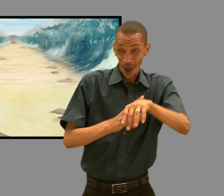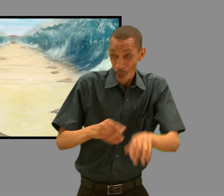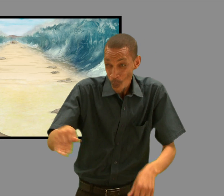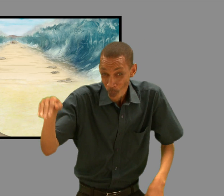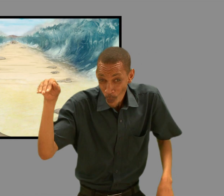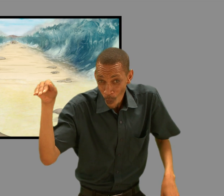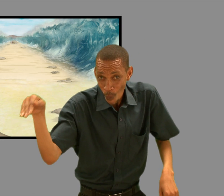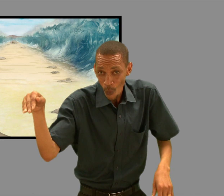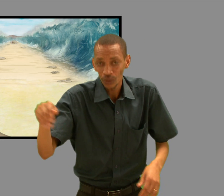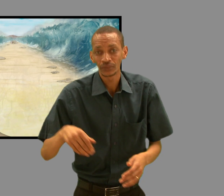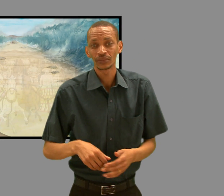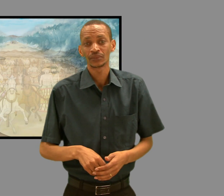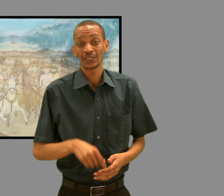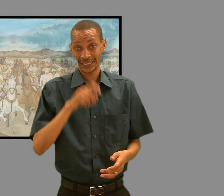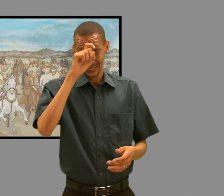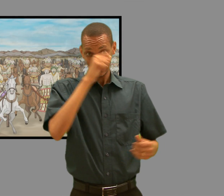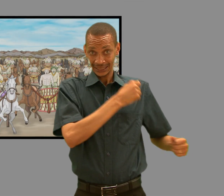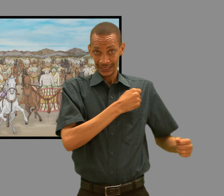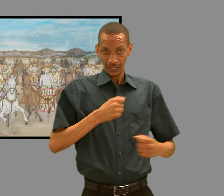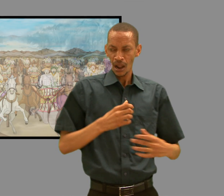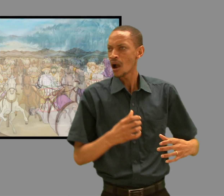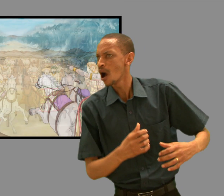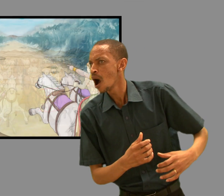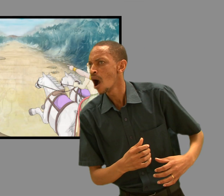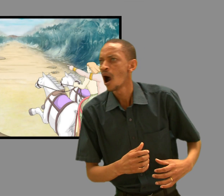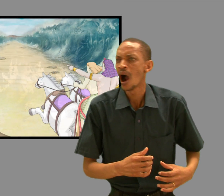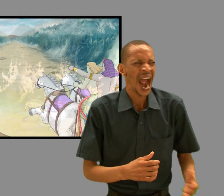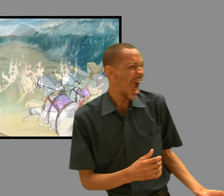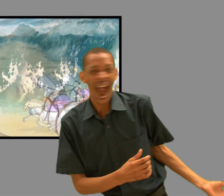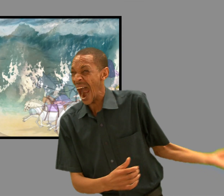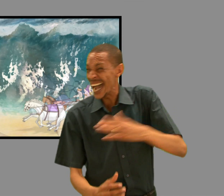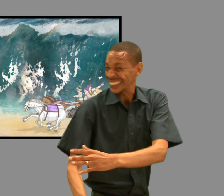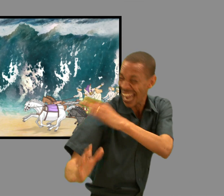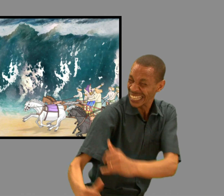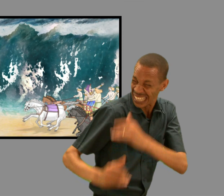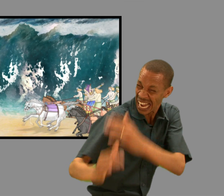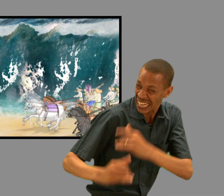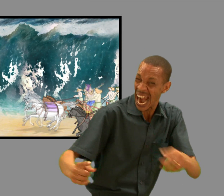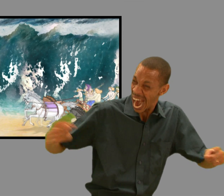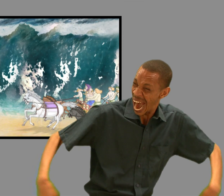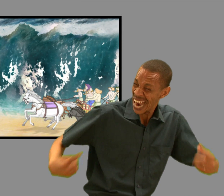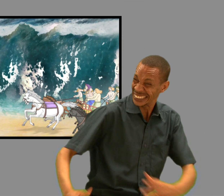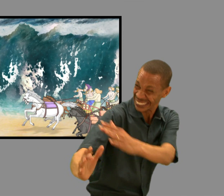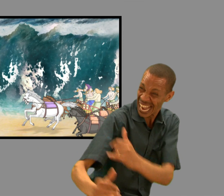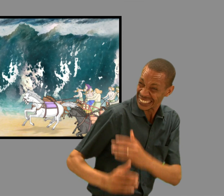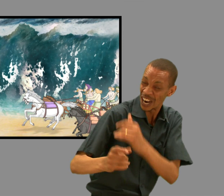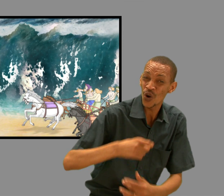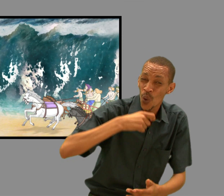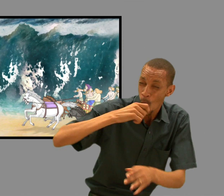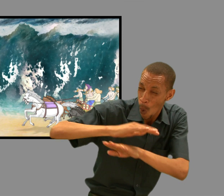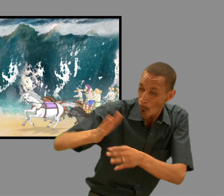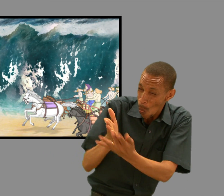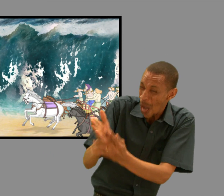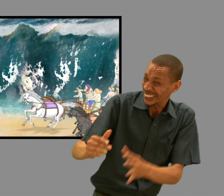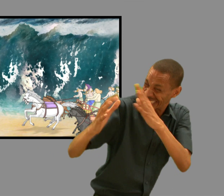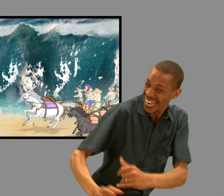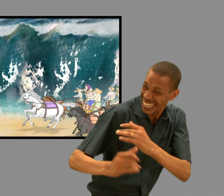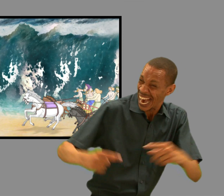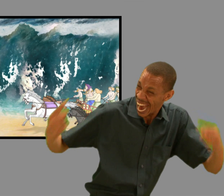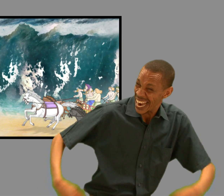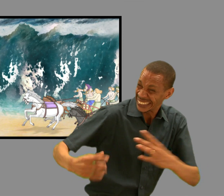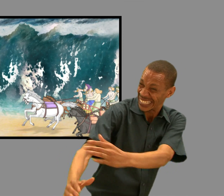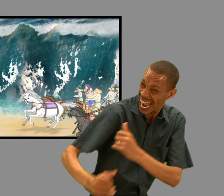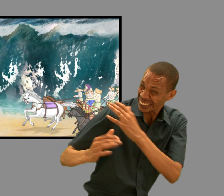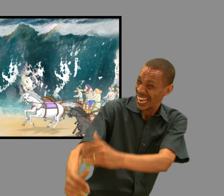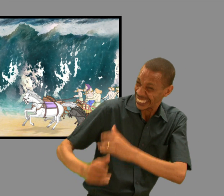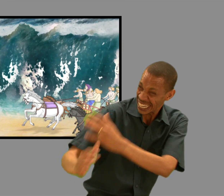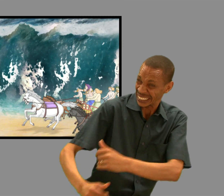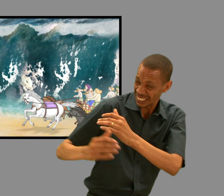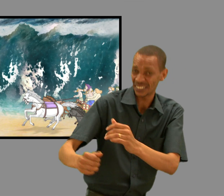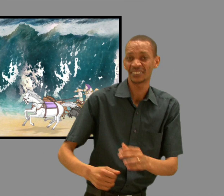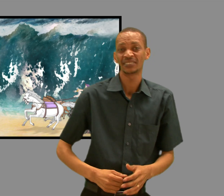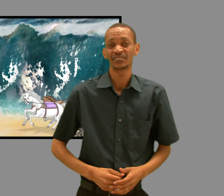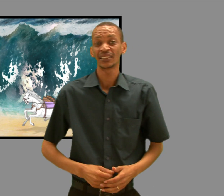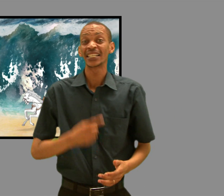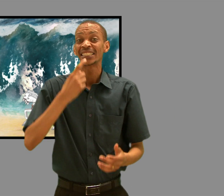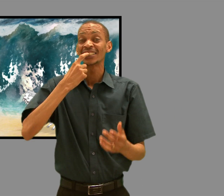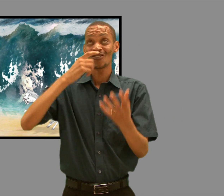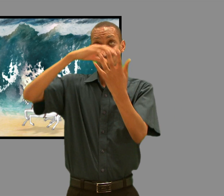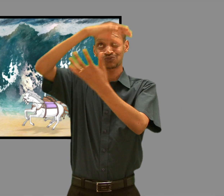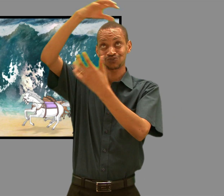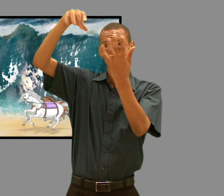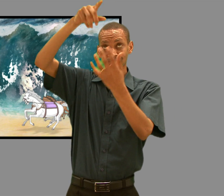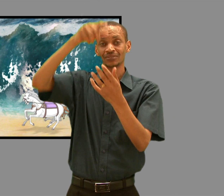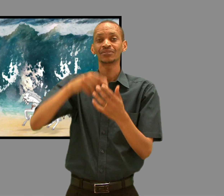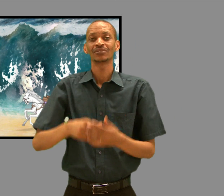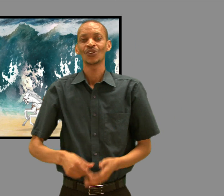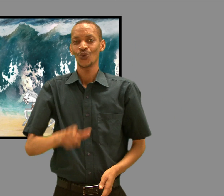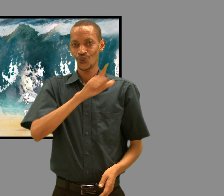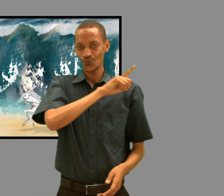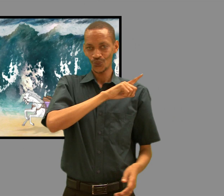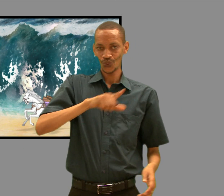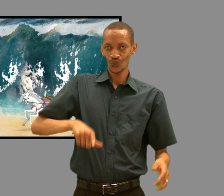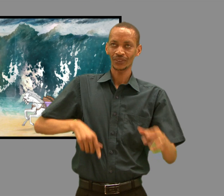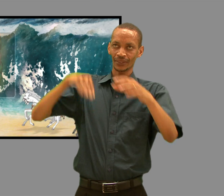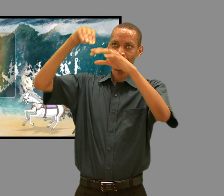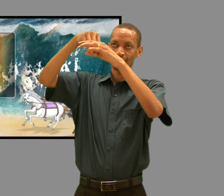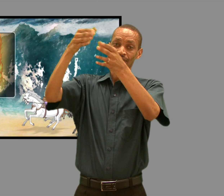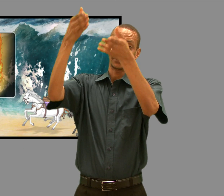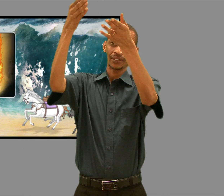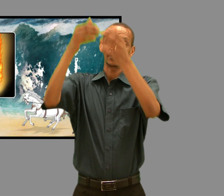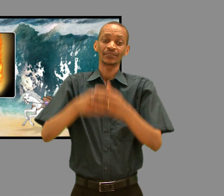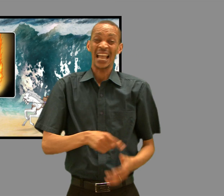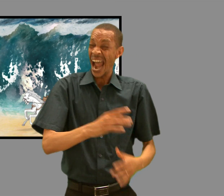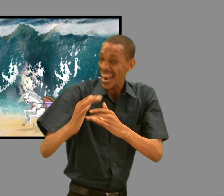And the Egyptians chased after them—all Pharaoh’s horses, chariots, and horsemen—and followed them into the sea.